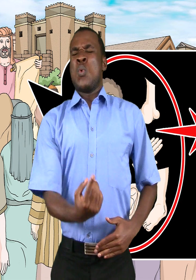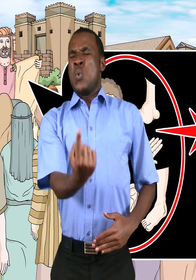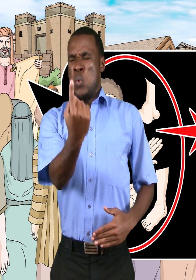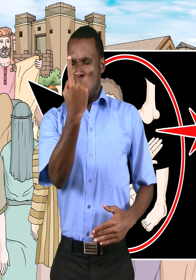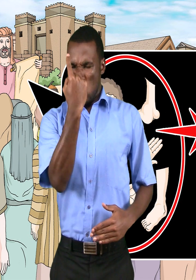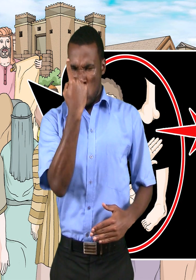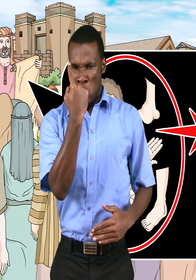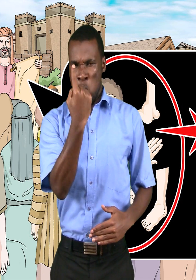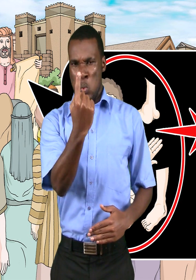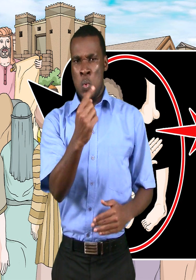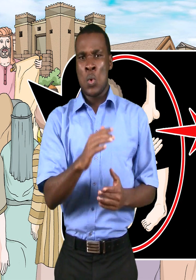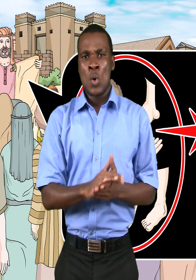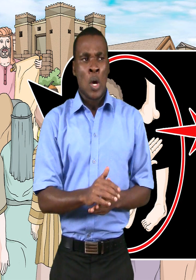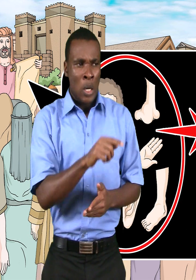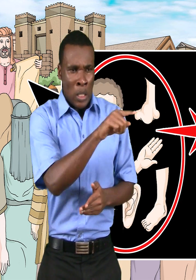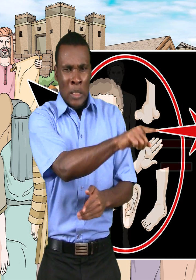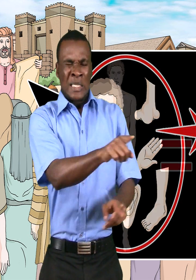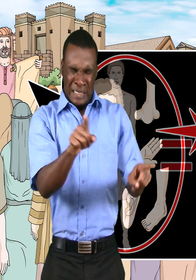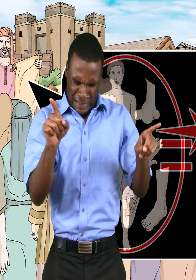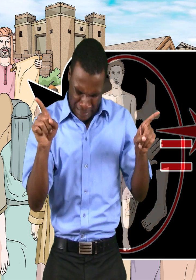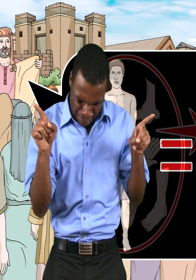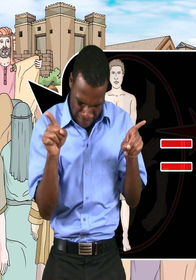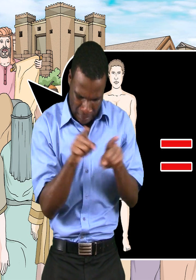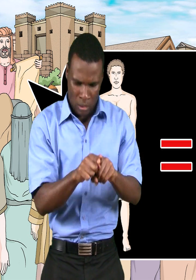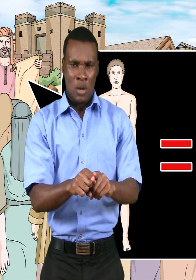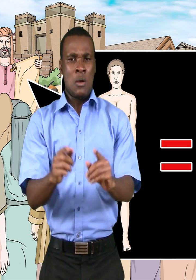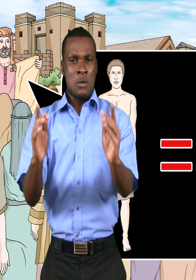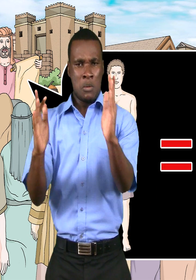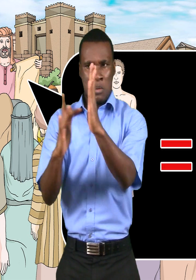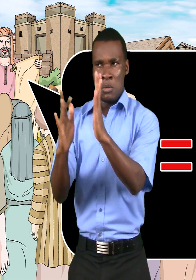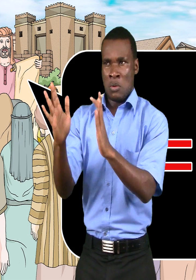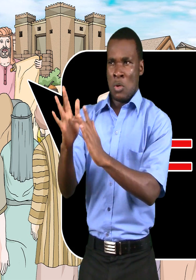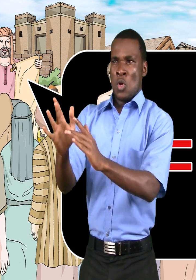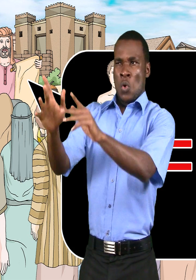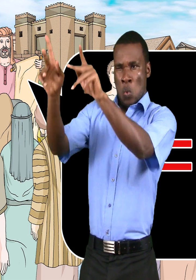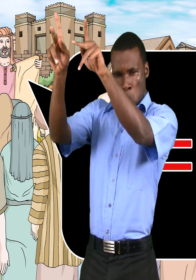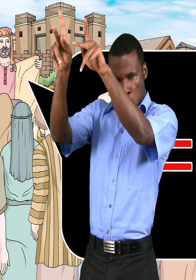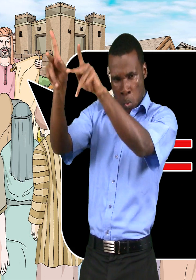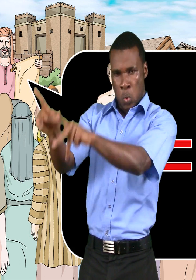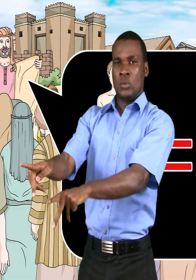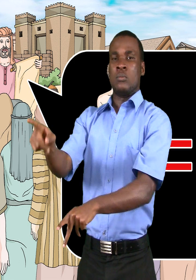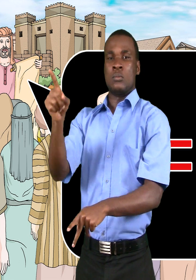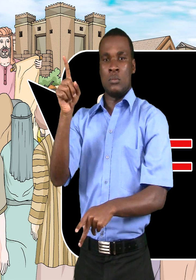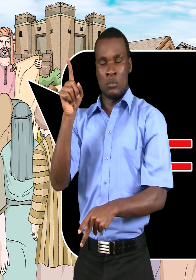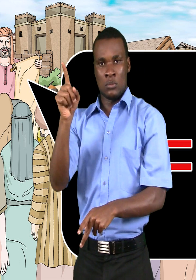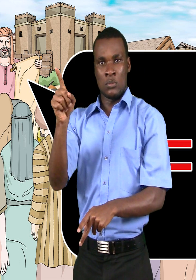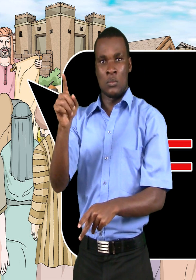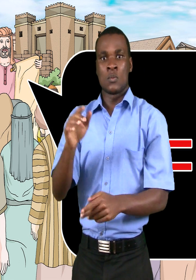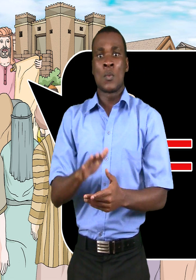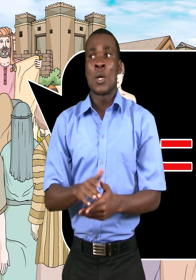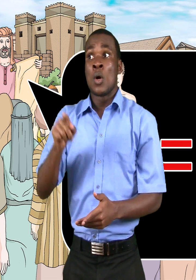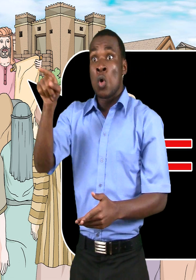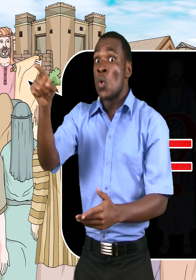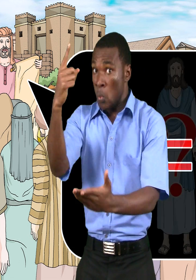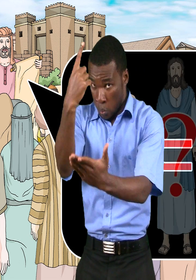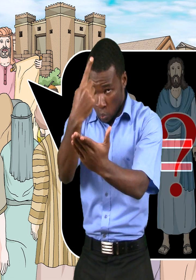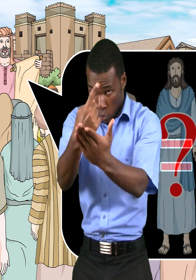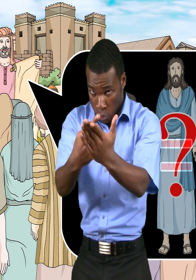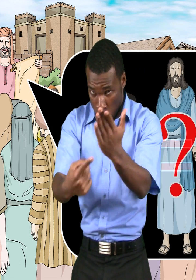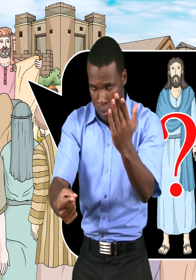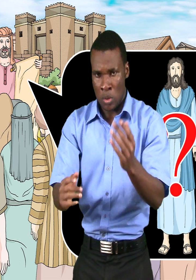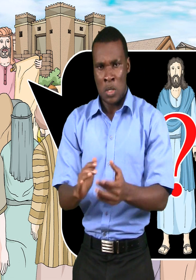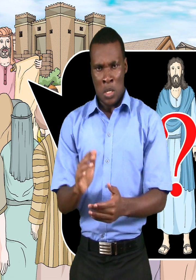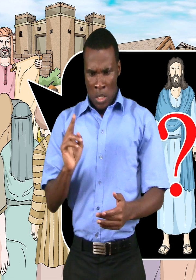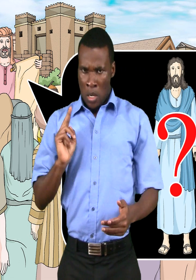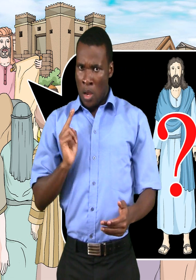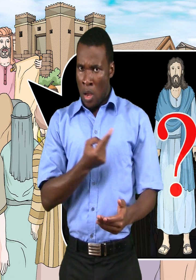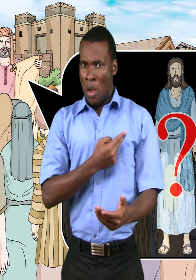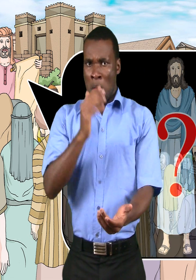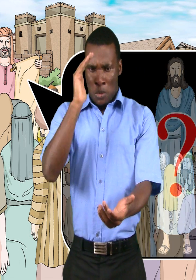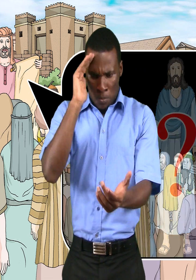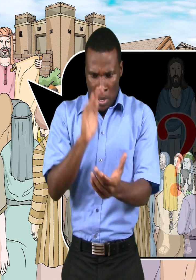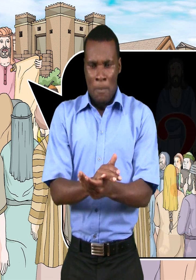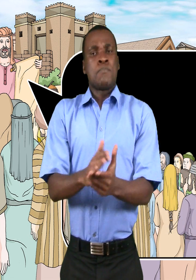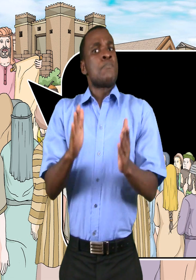So it is with Christ.